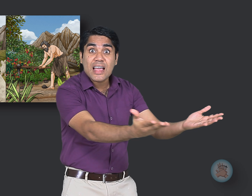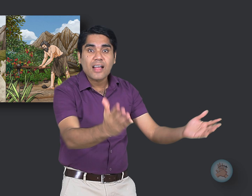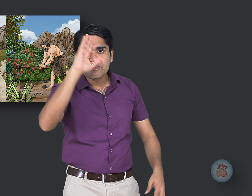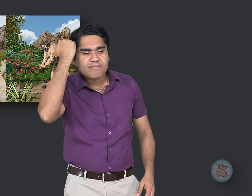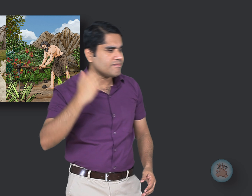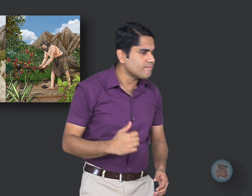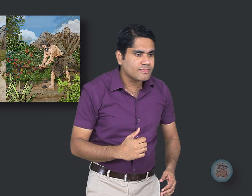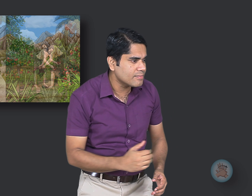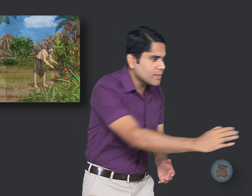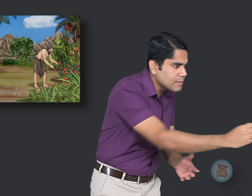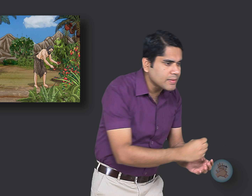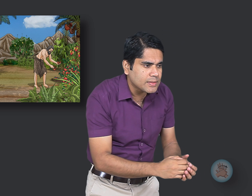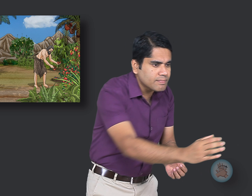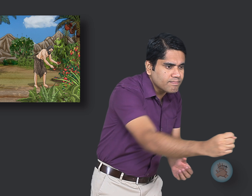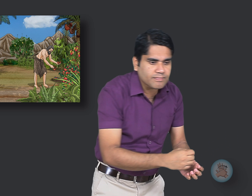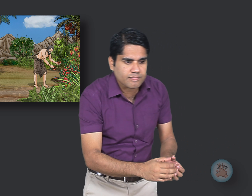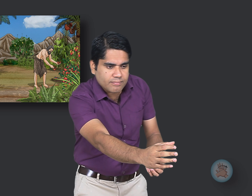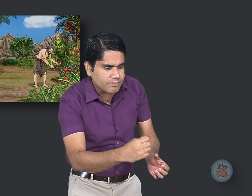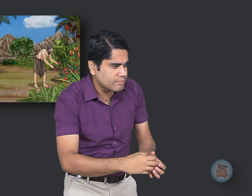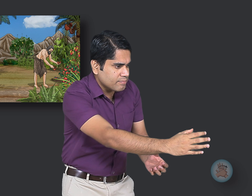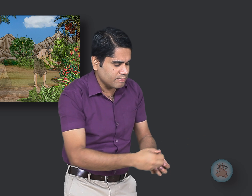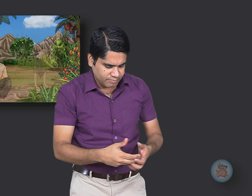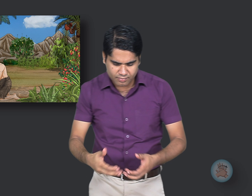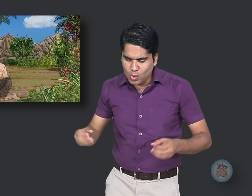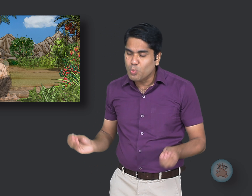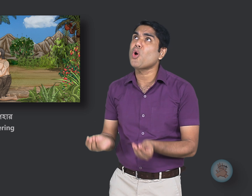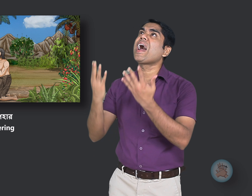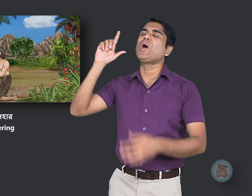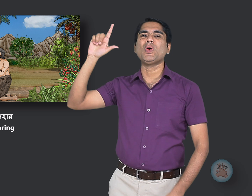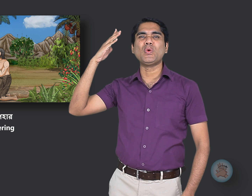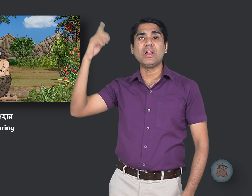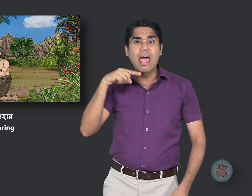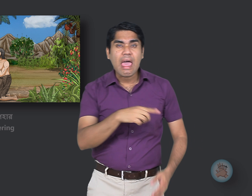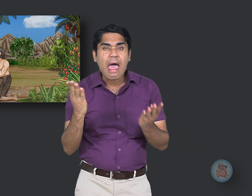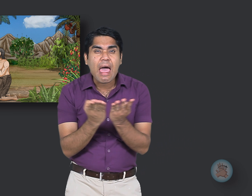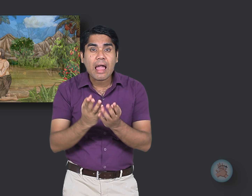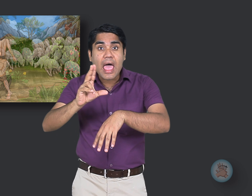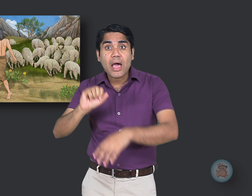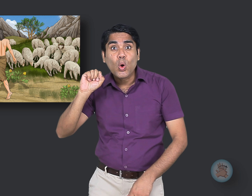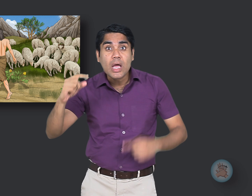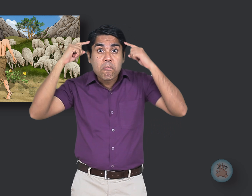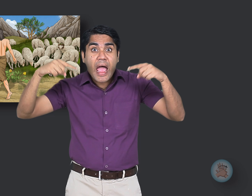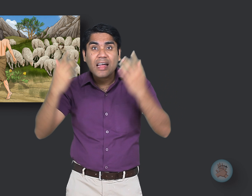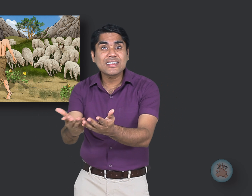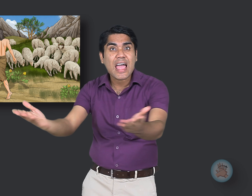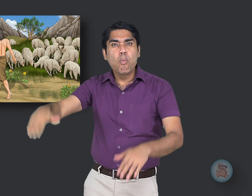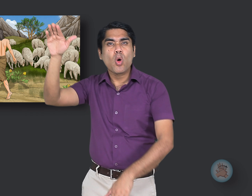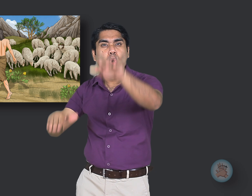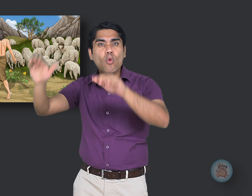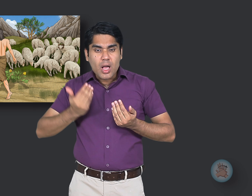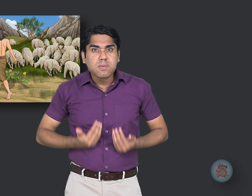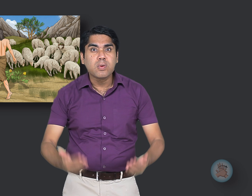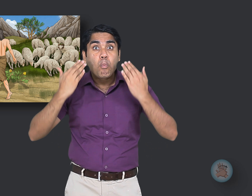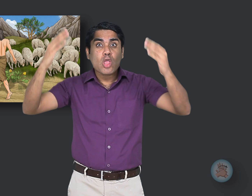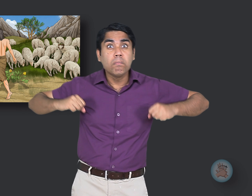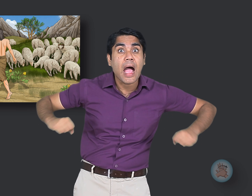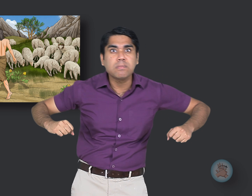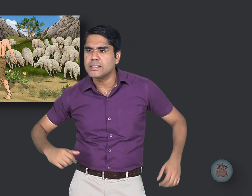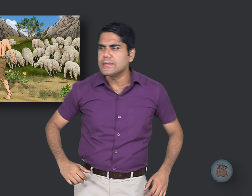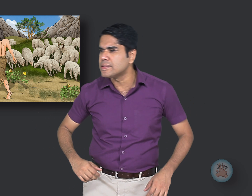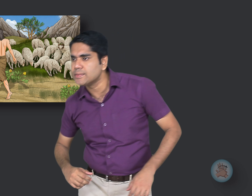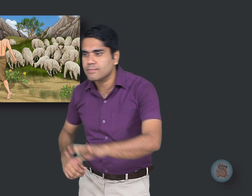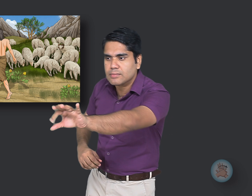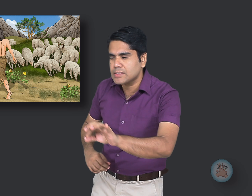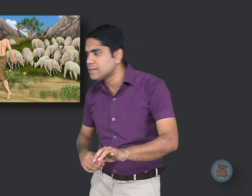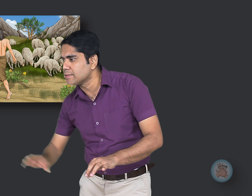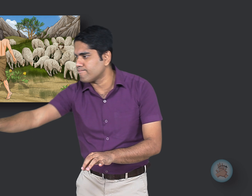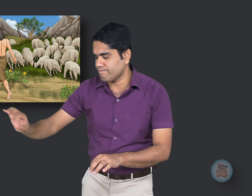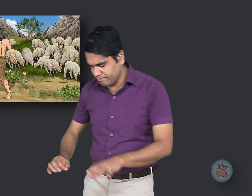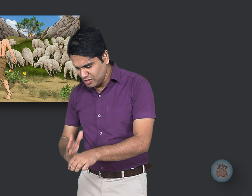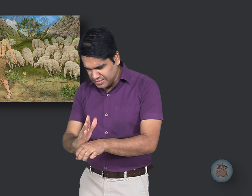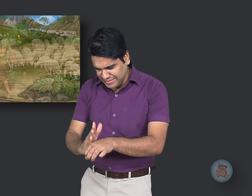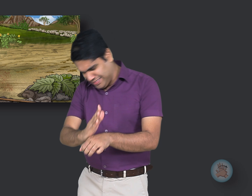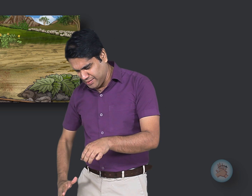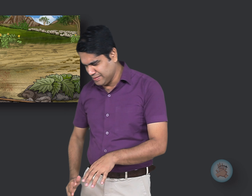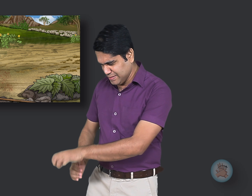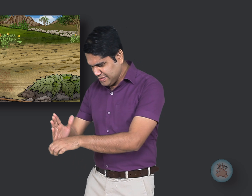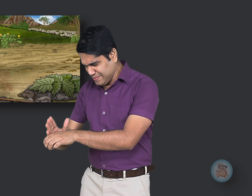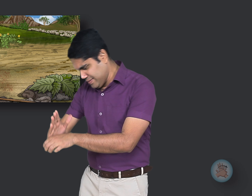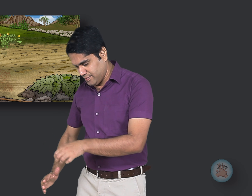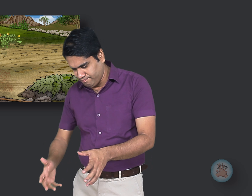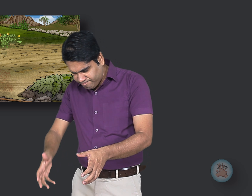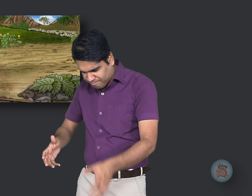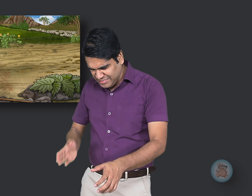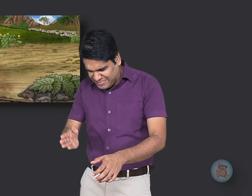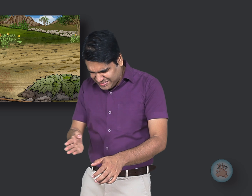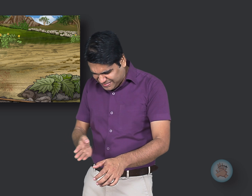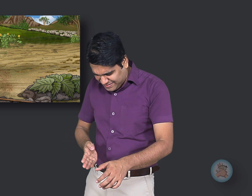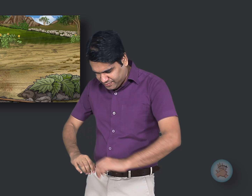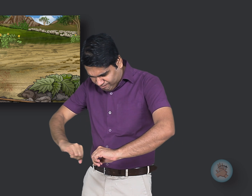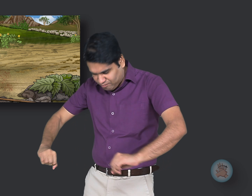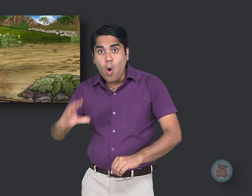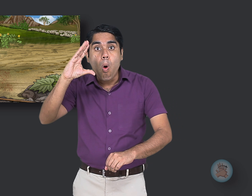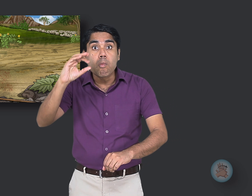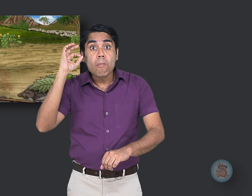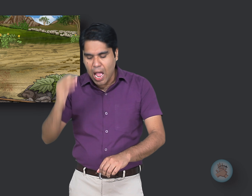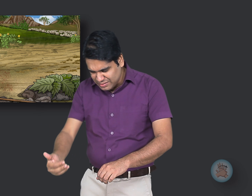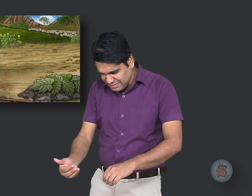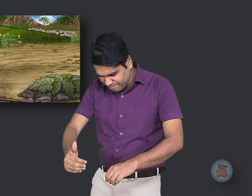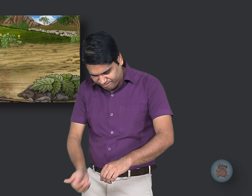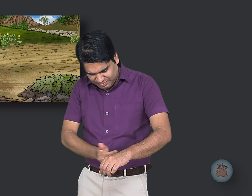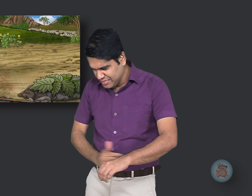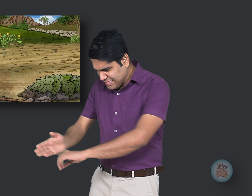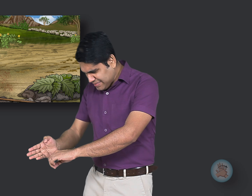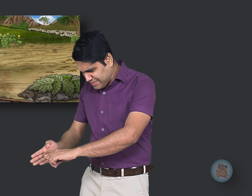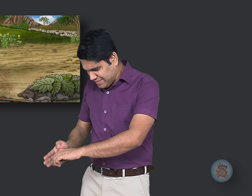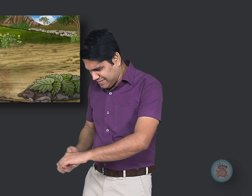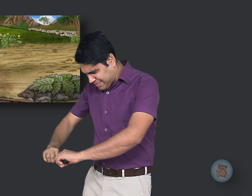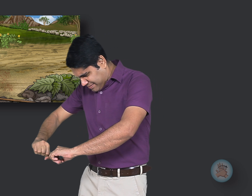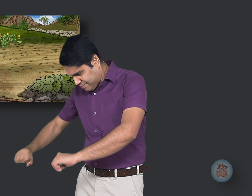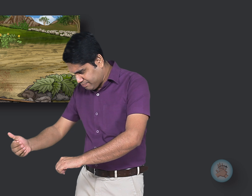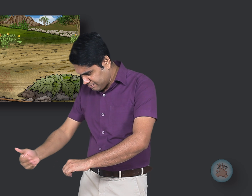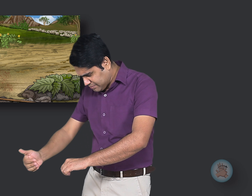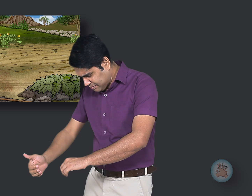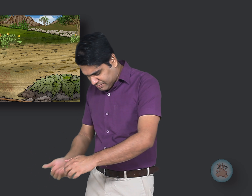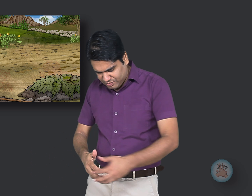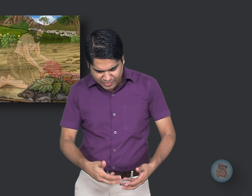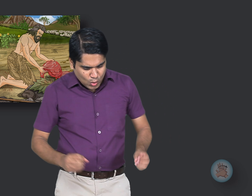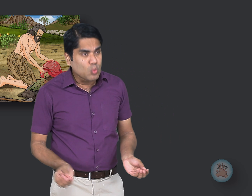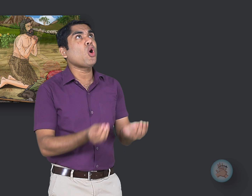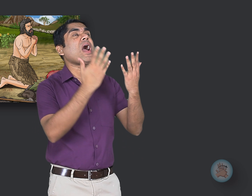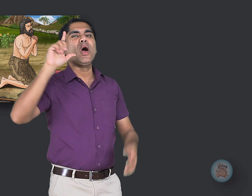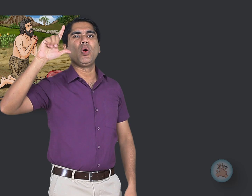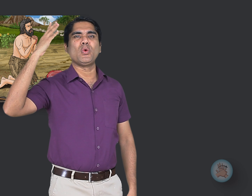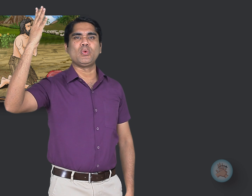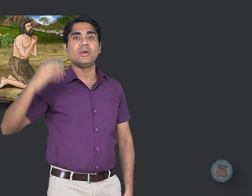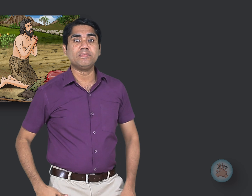So in the course of time, Cain brought some of the fruit of the soil as an offering to the LORD, while Abel brought the best portions of the firstborn of his flock.